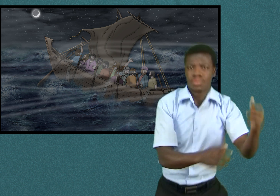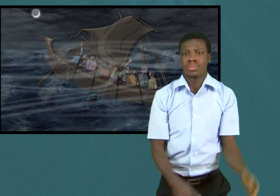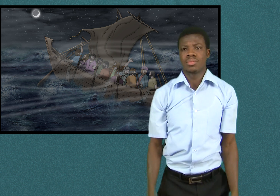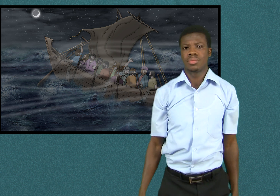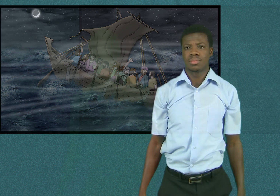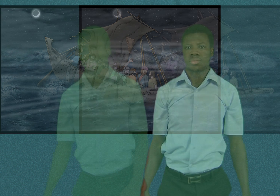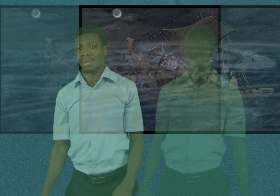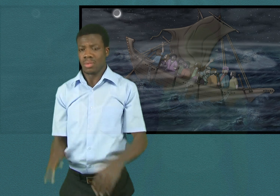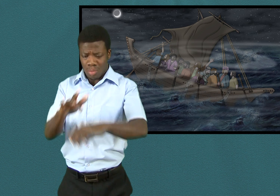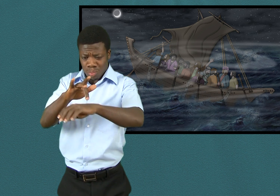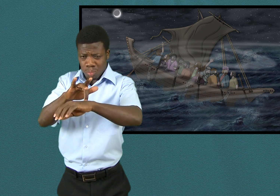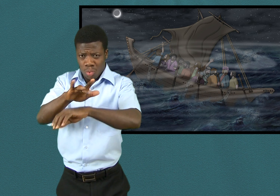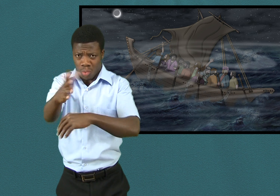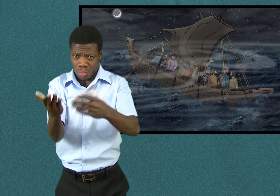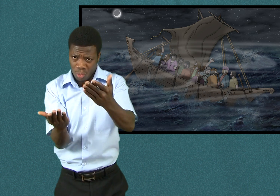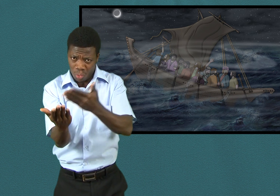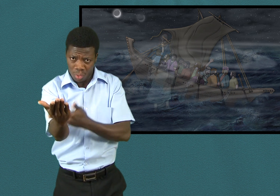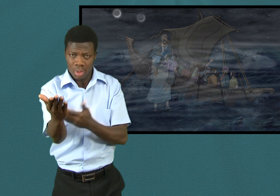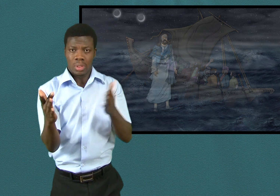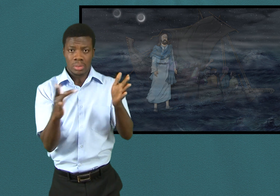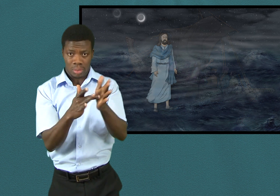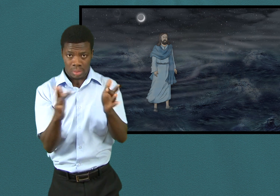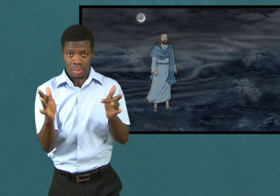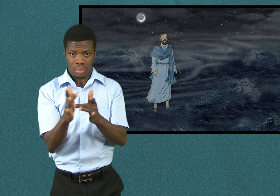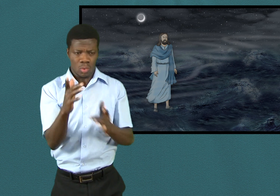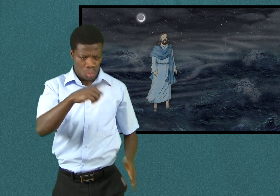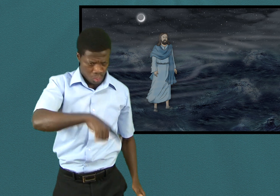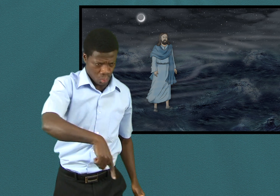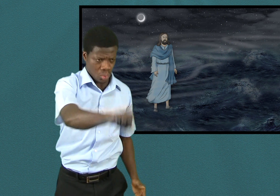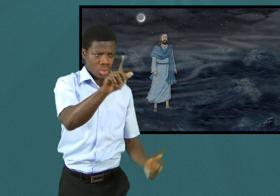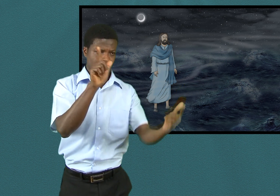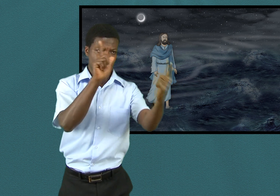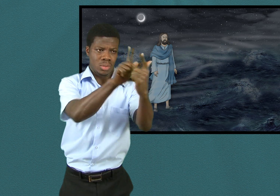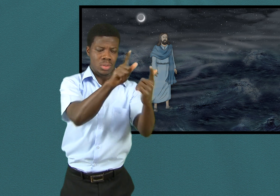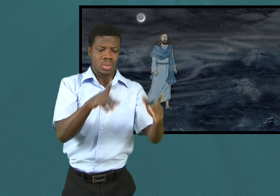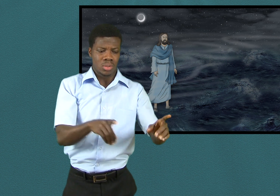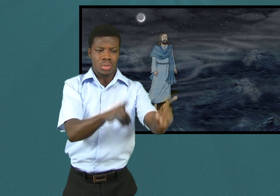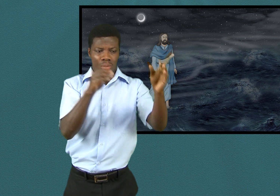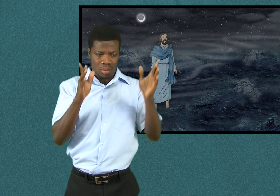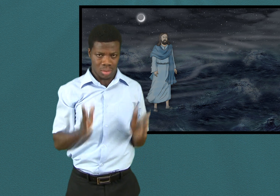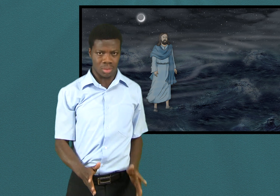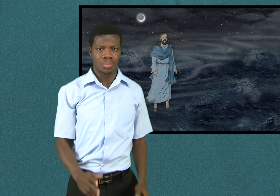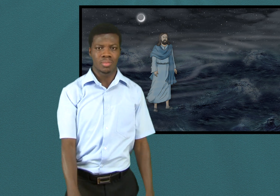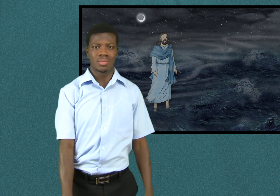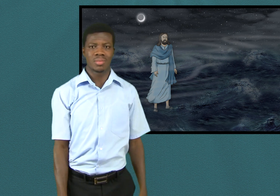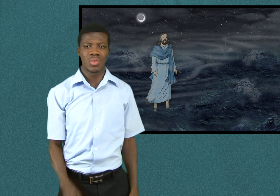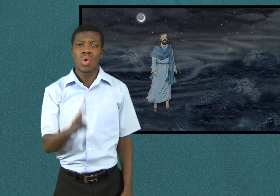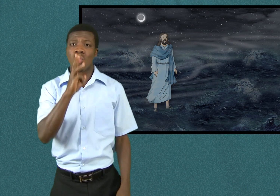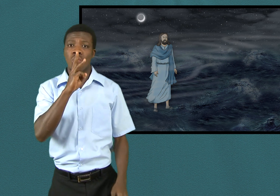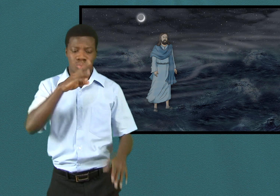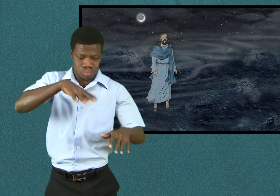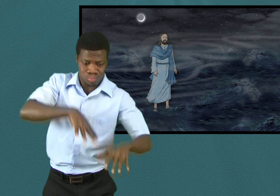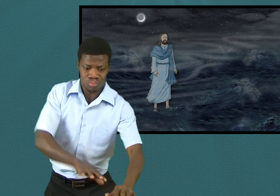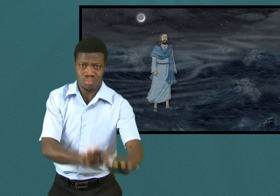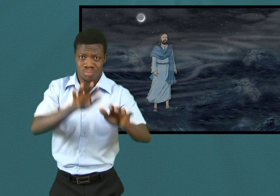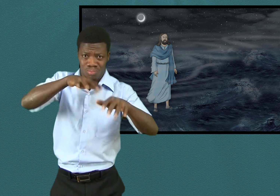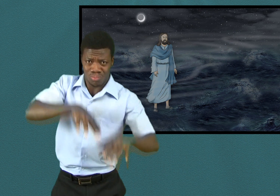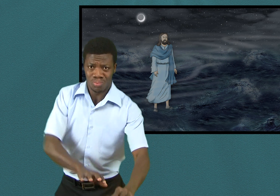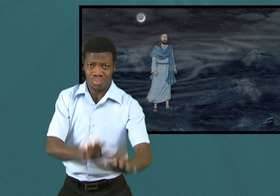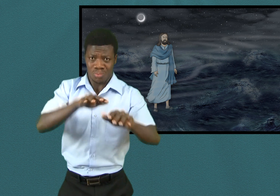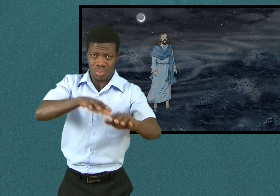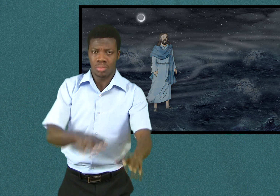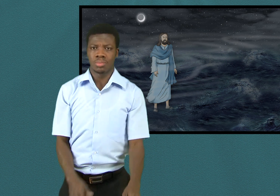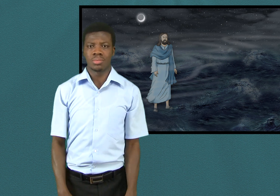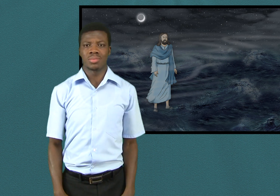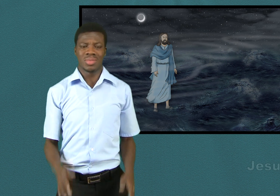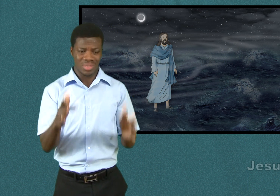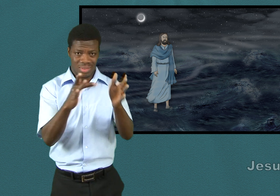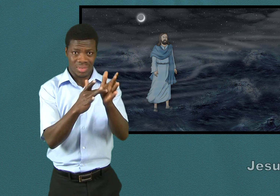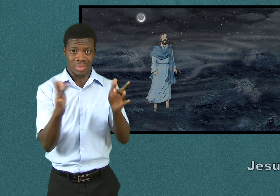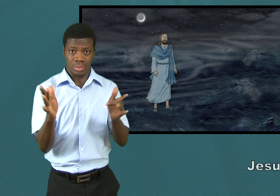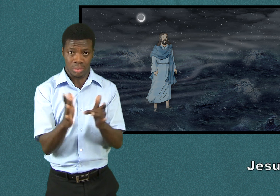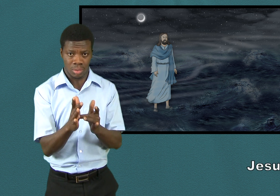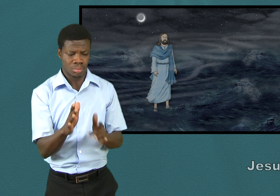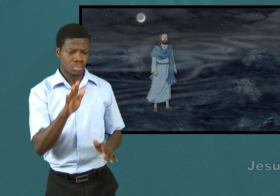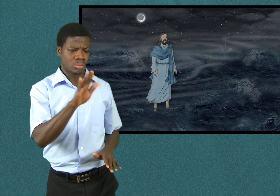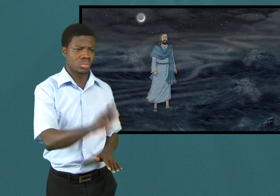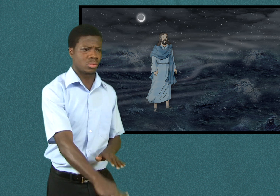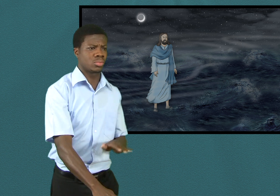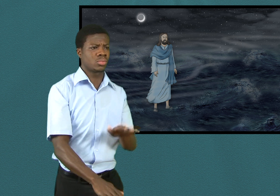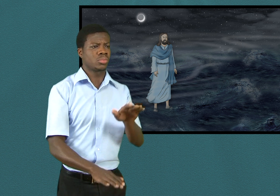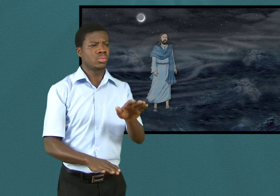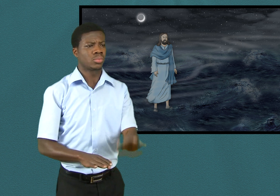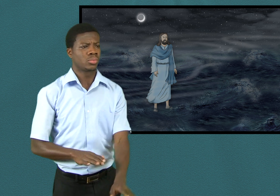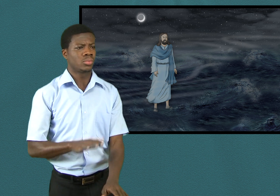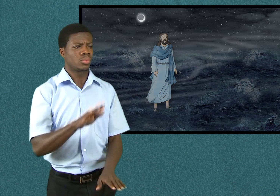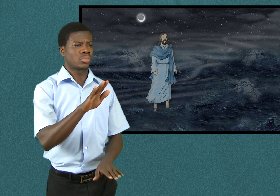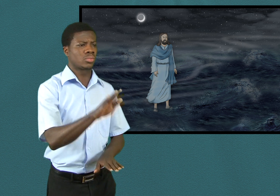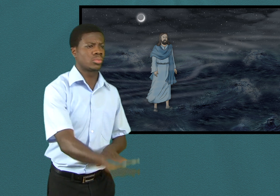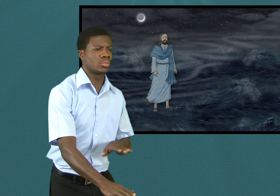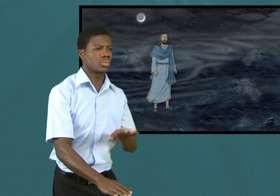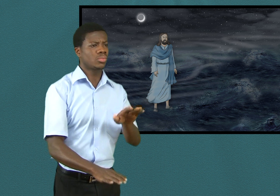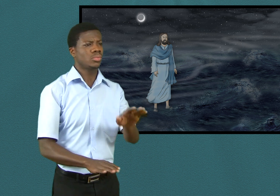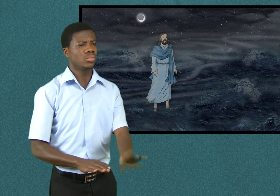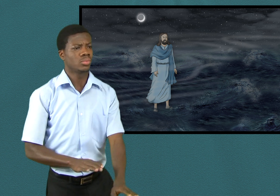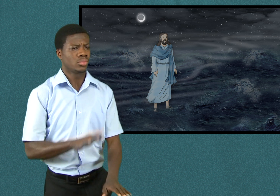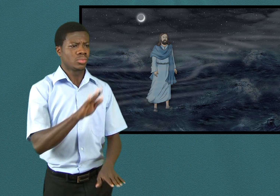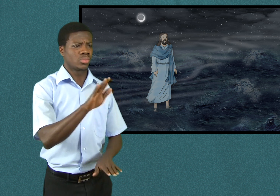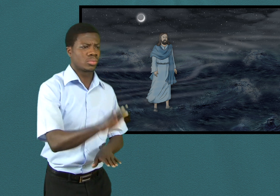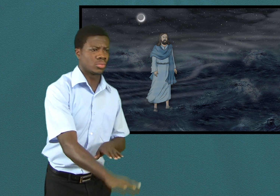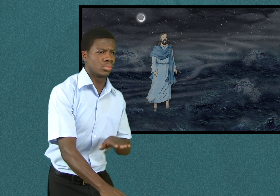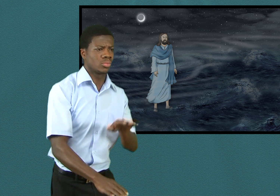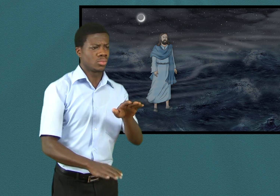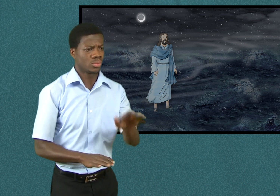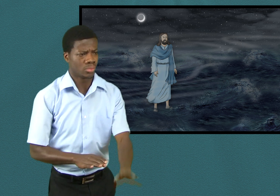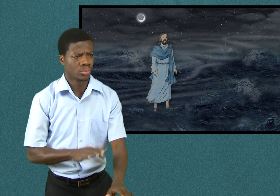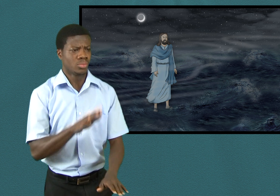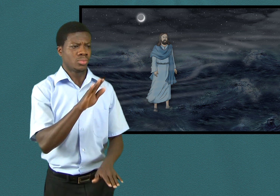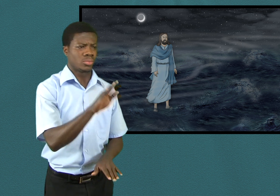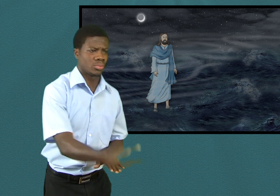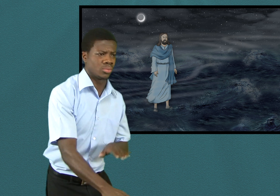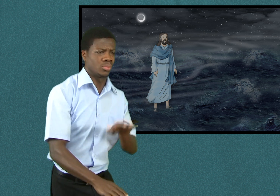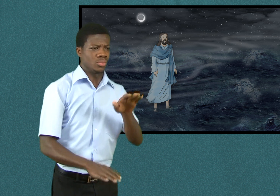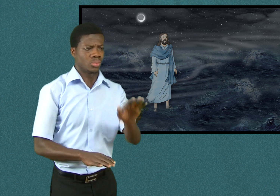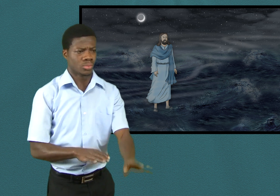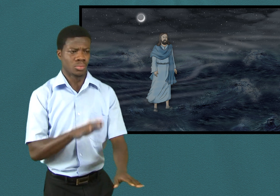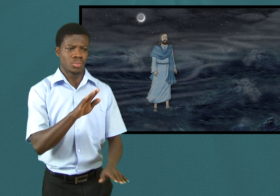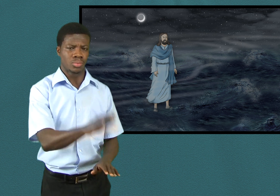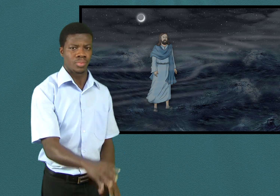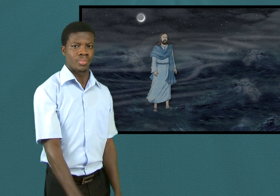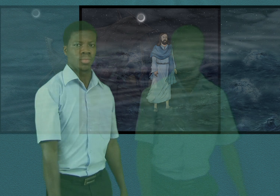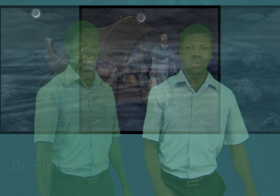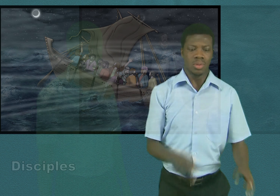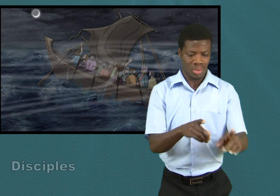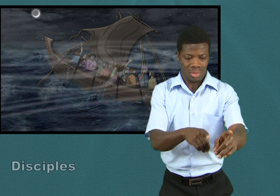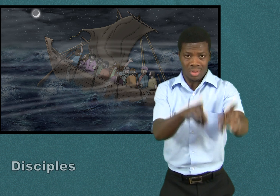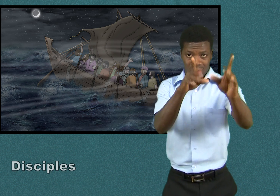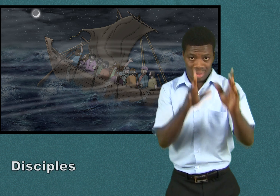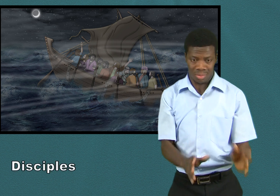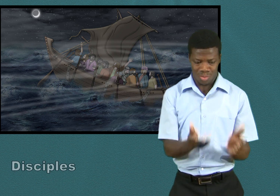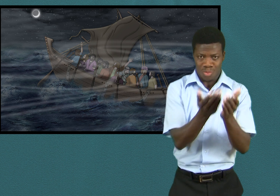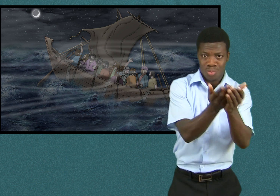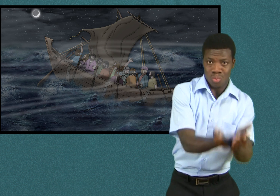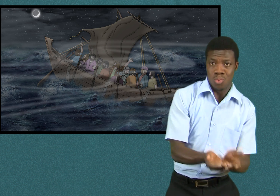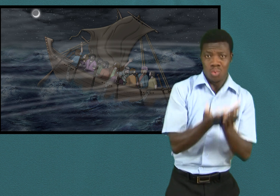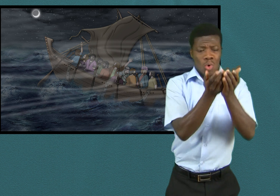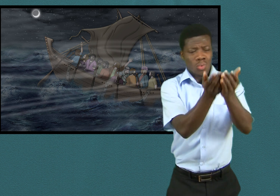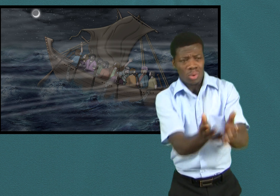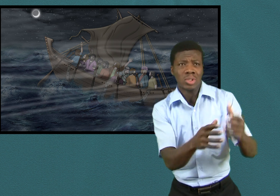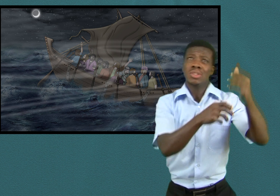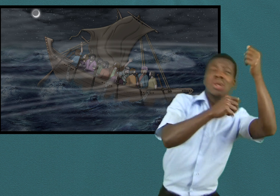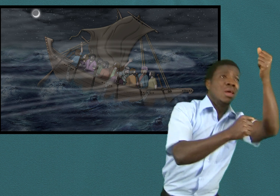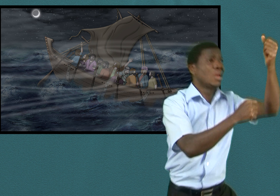During the fourth watch of the night, Jesus went out to them, walking on the sea.